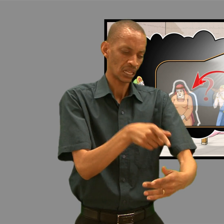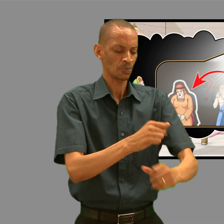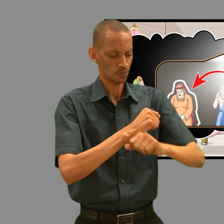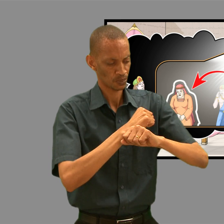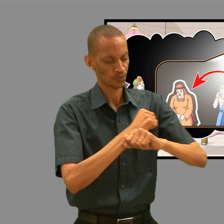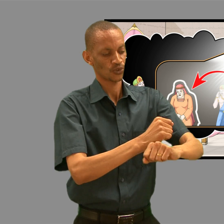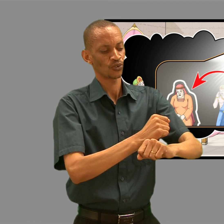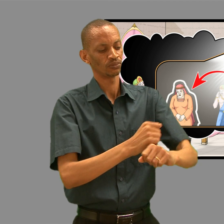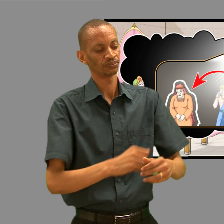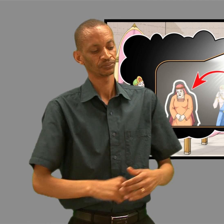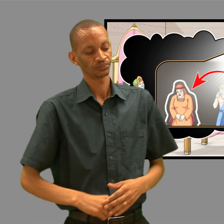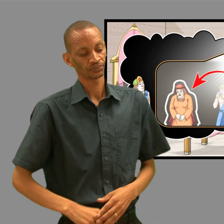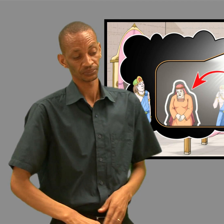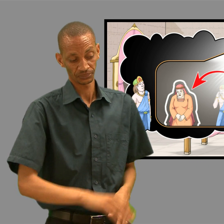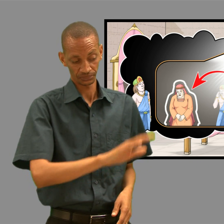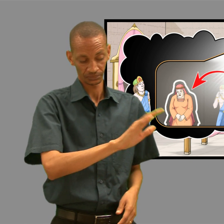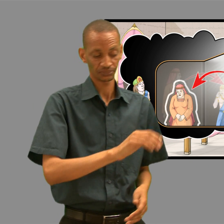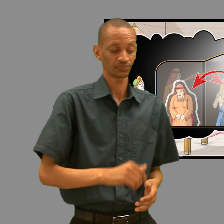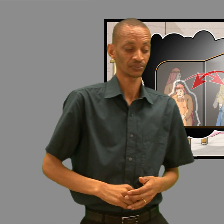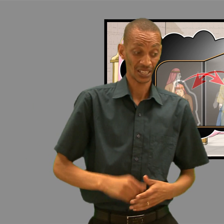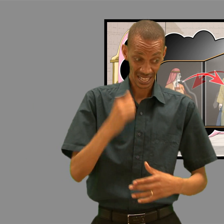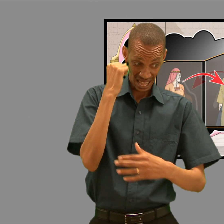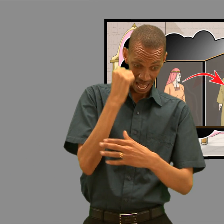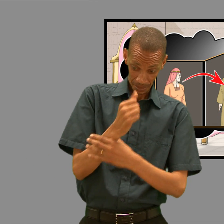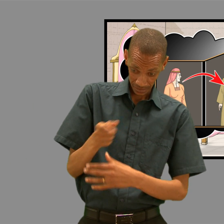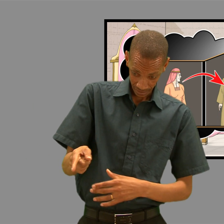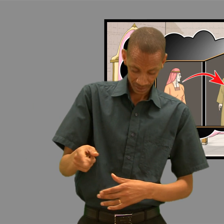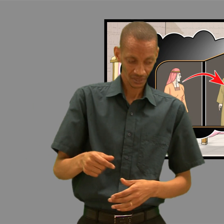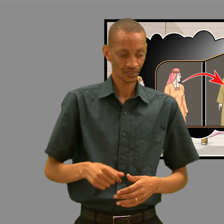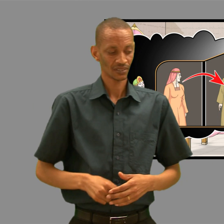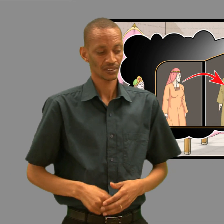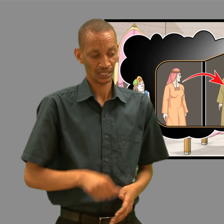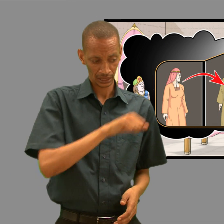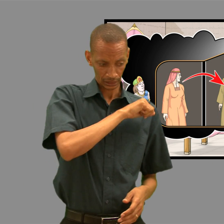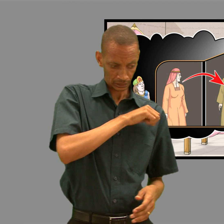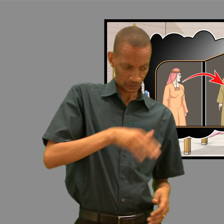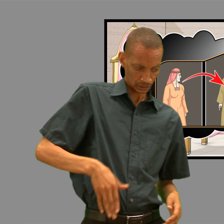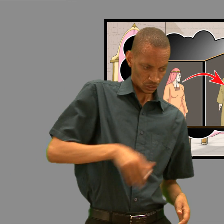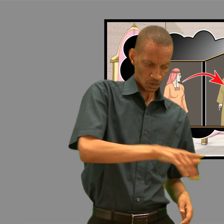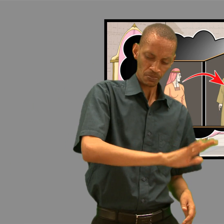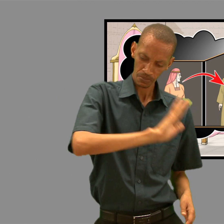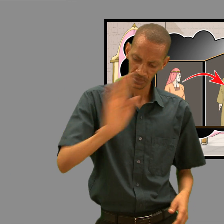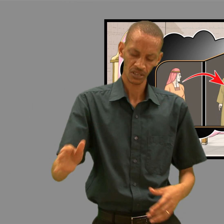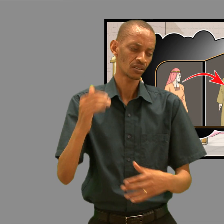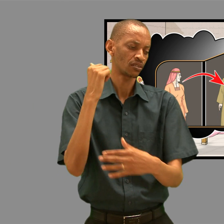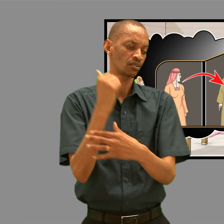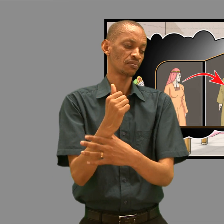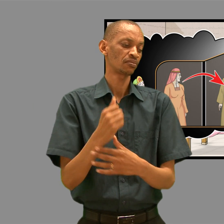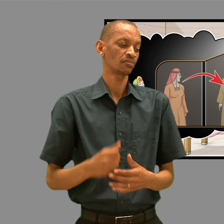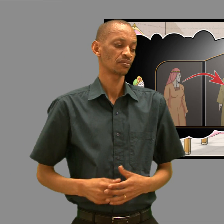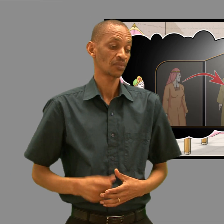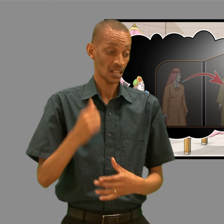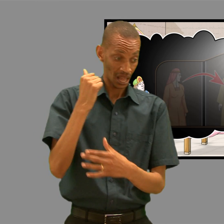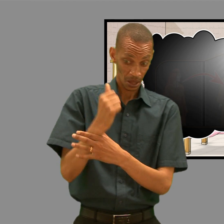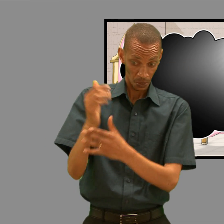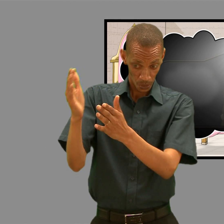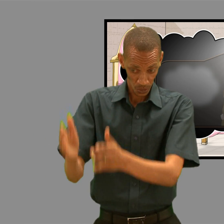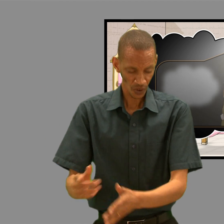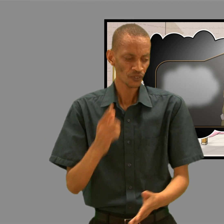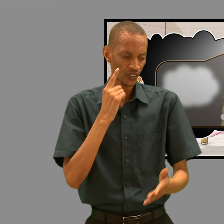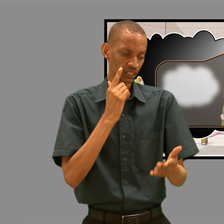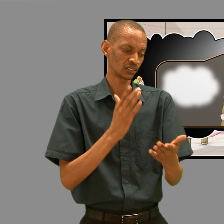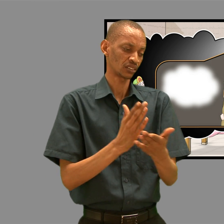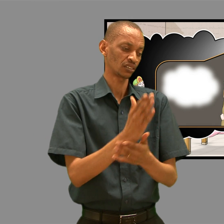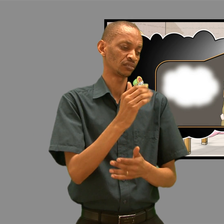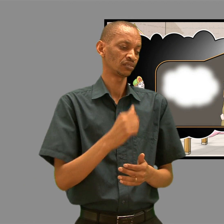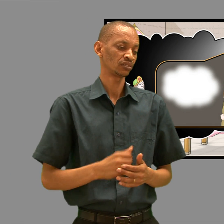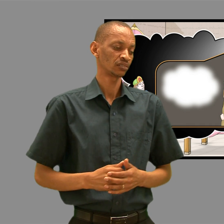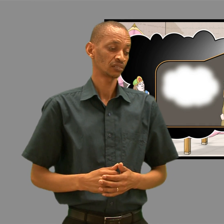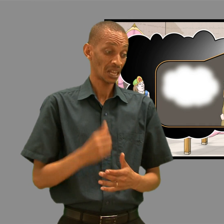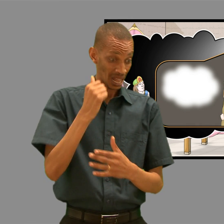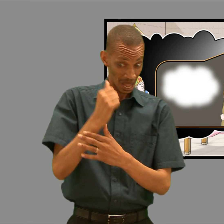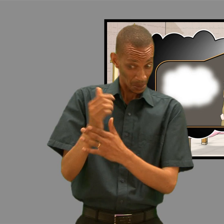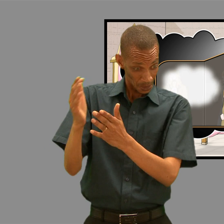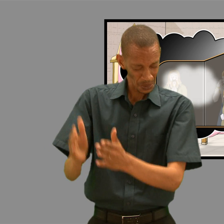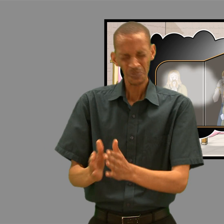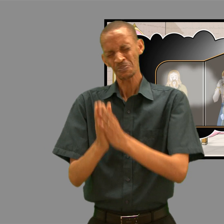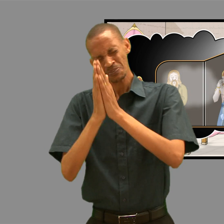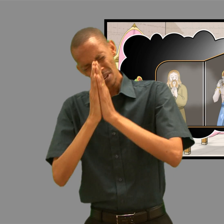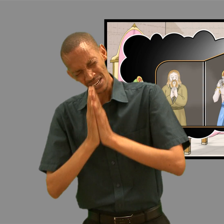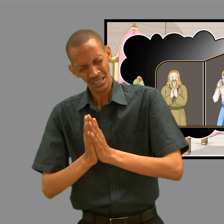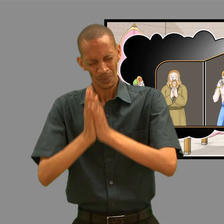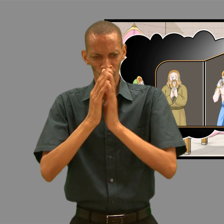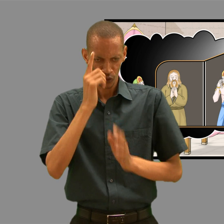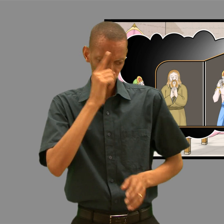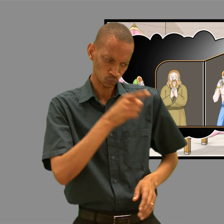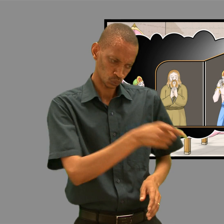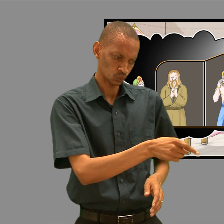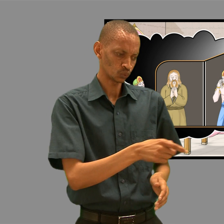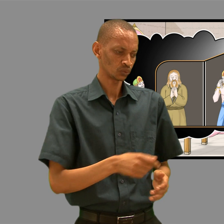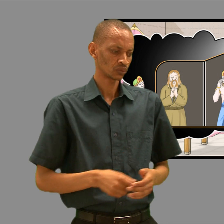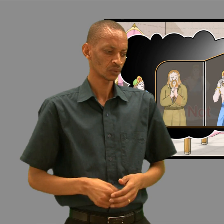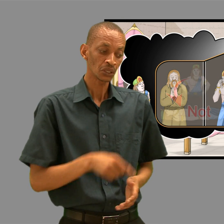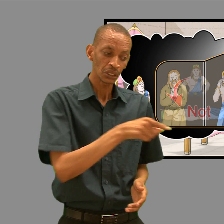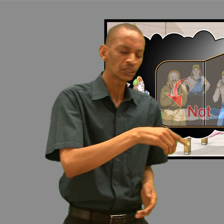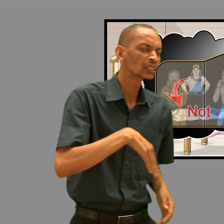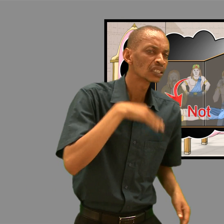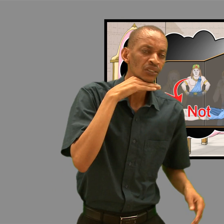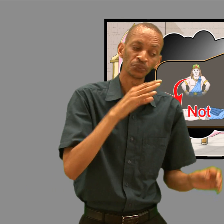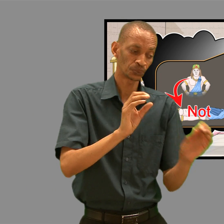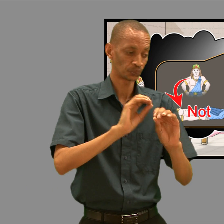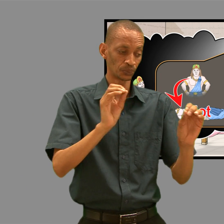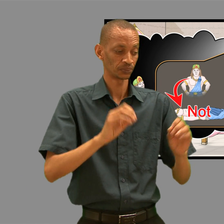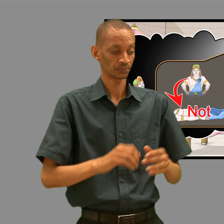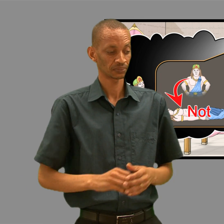Now return the man’s wife, for he is a prophet; he will pray for you and you will live.